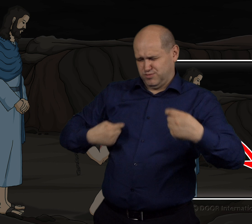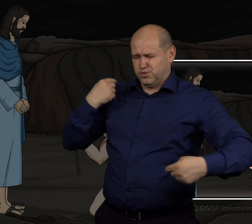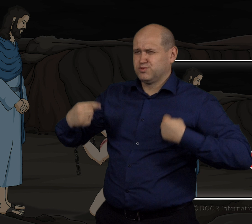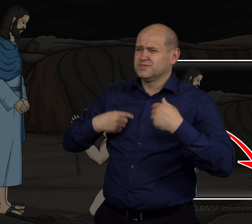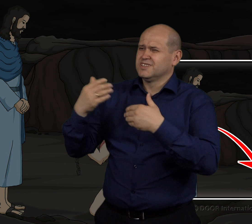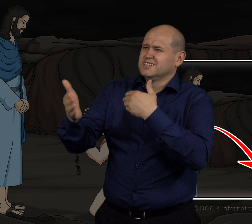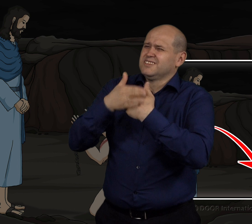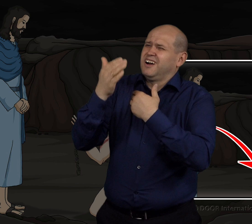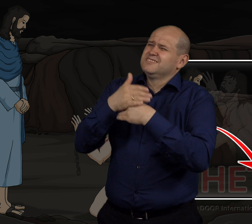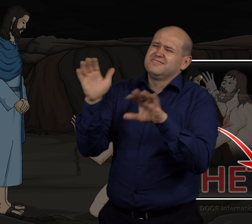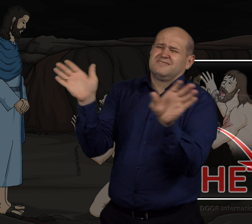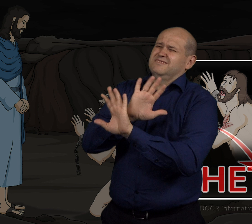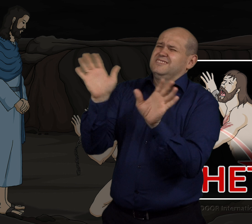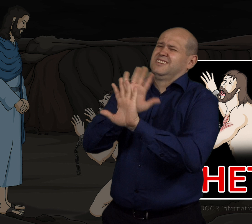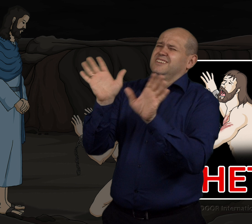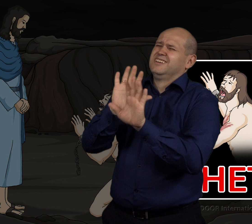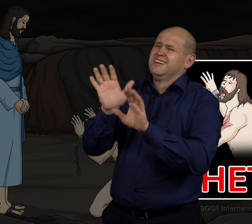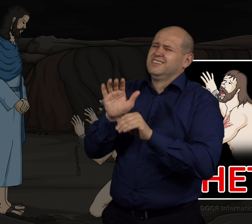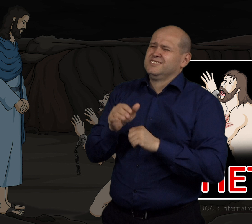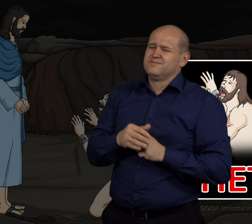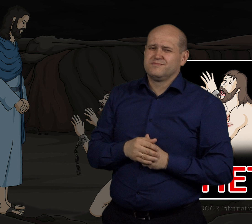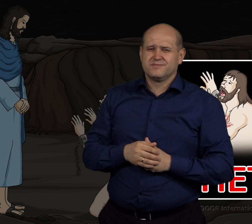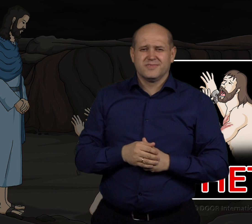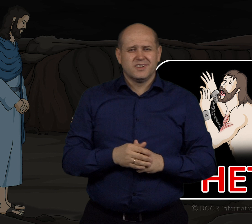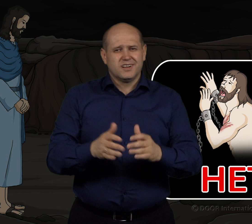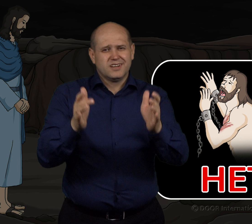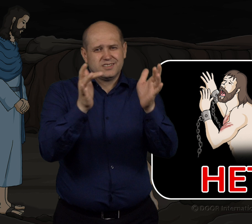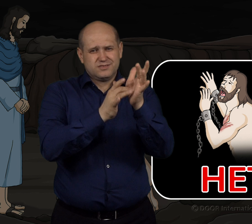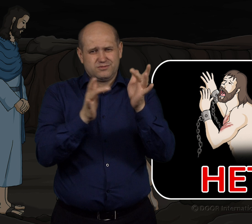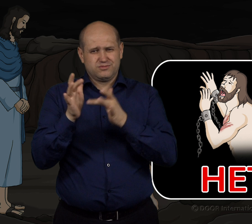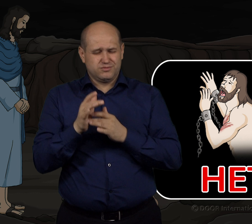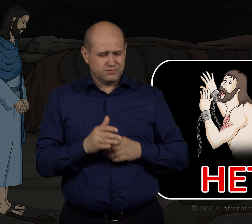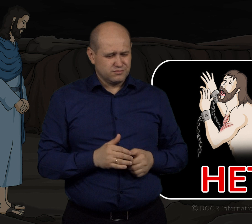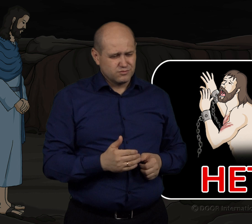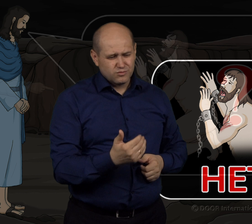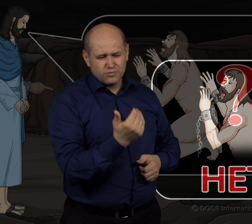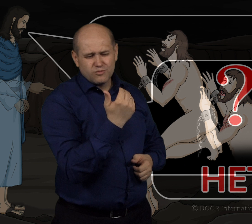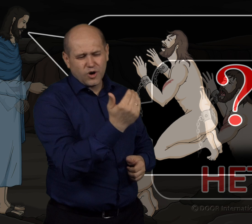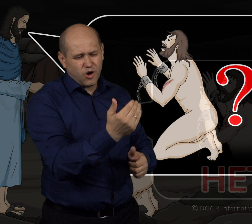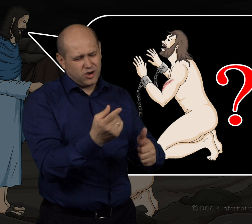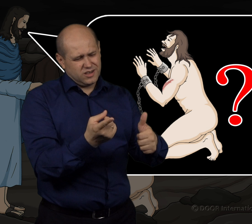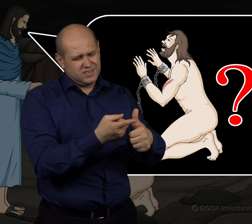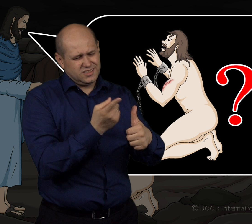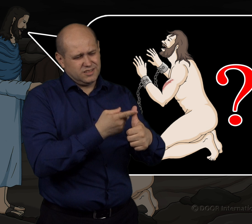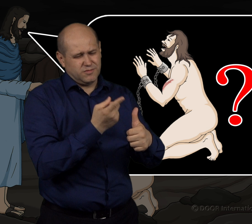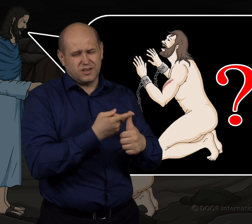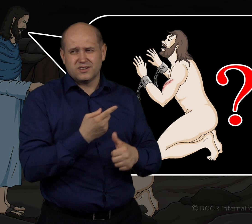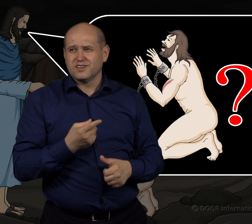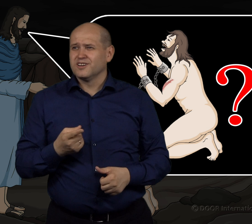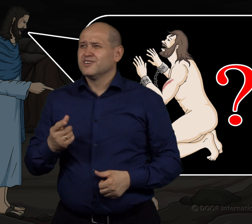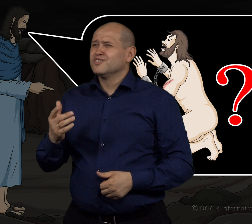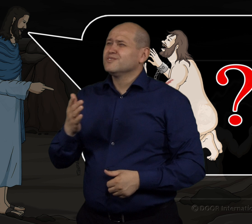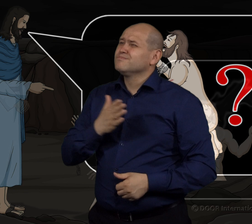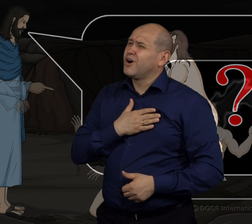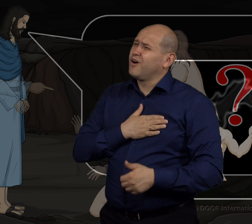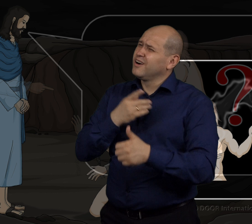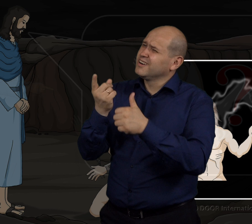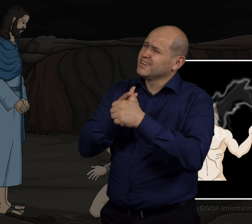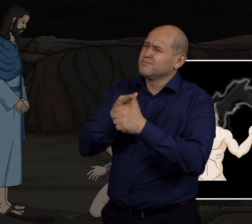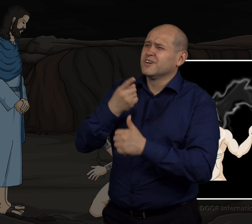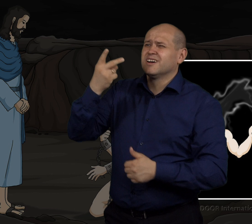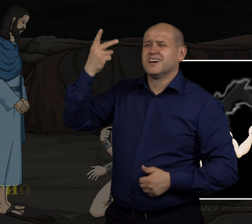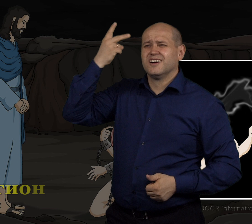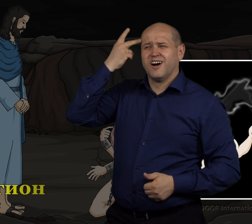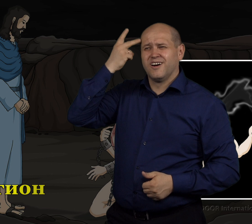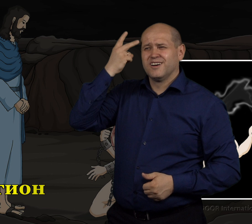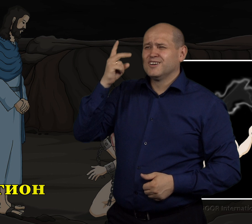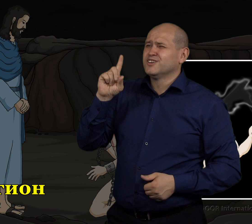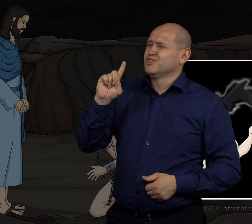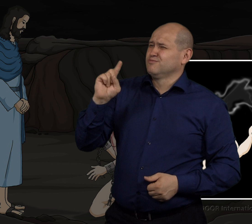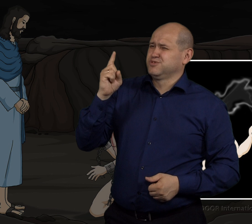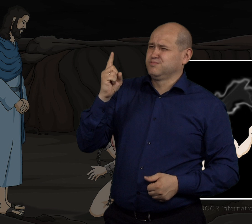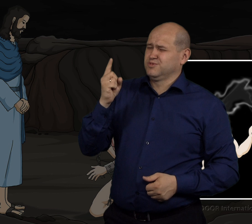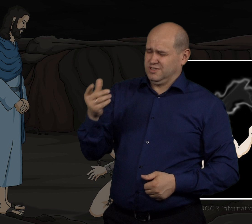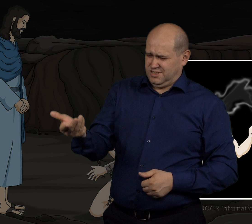I beg You before God not to torture me!” For Jesus had already declared, “Come out of this man, you unclean spirit!” “What is your name?” Jesus asked.